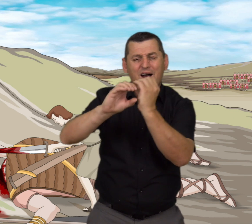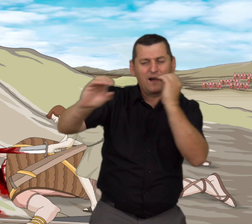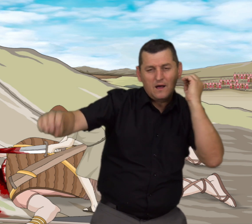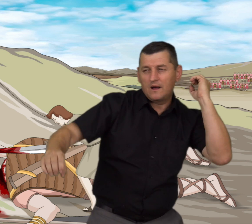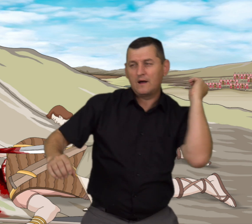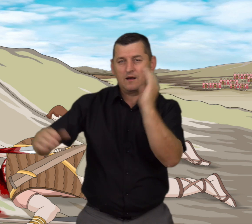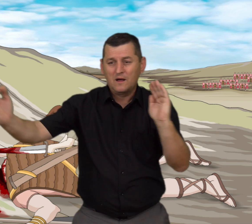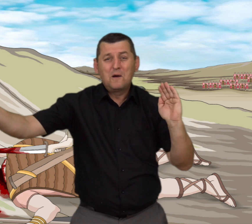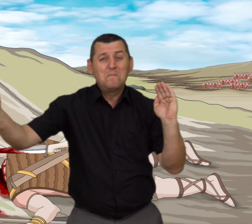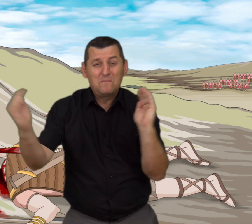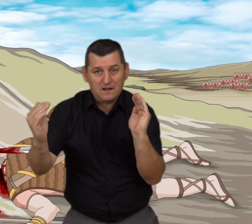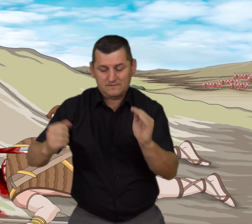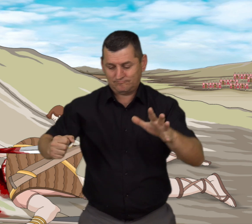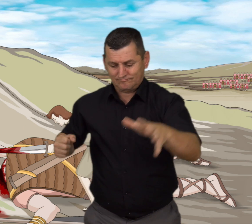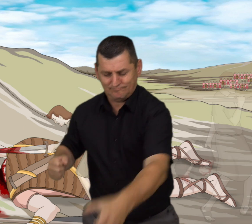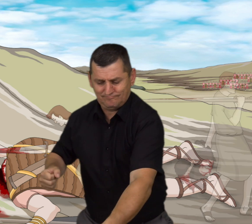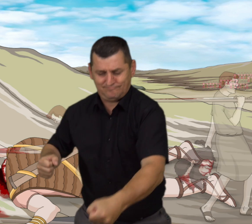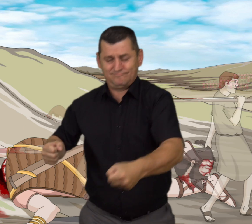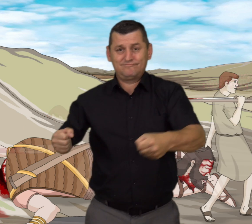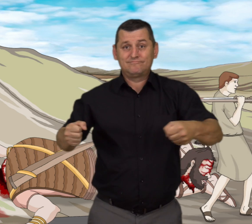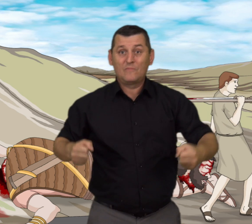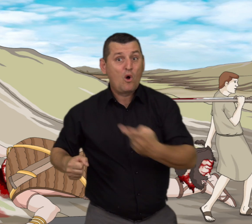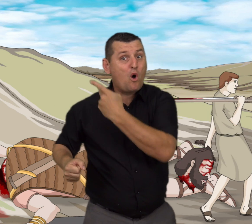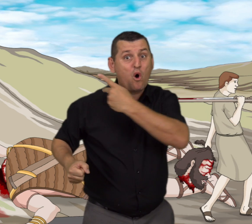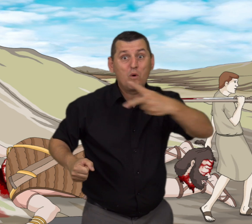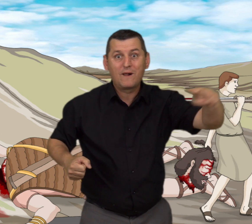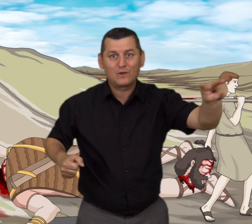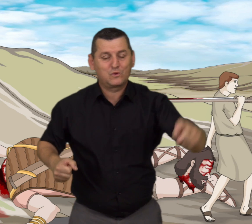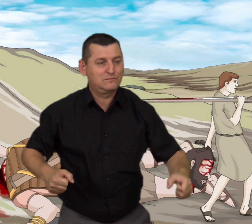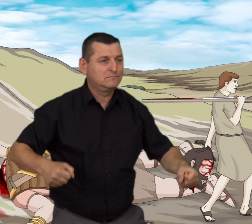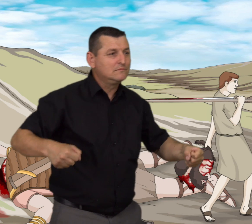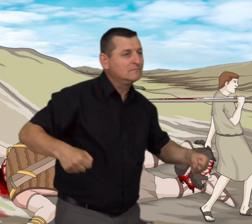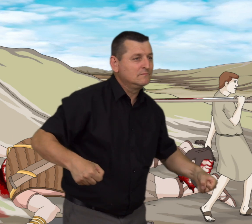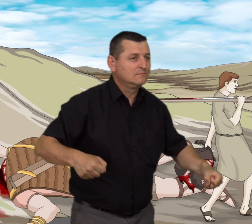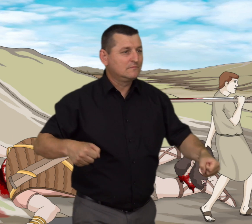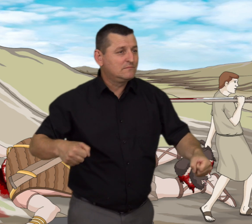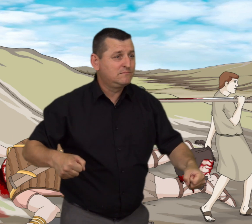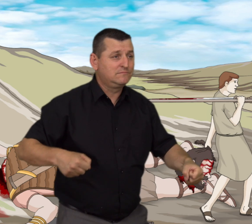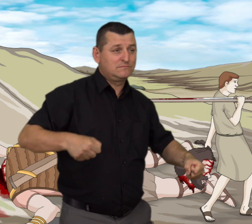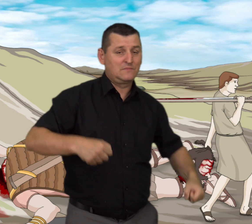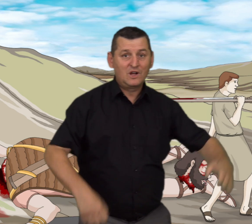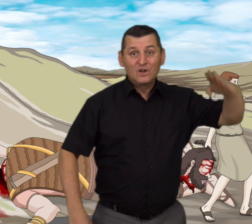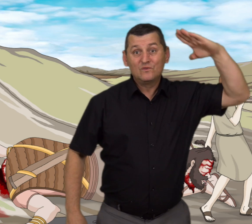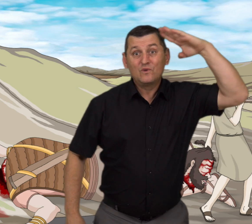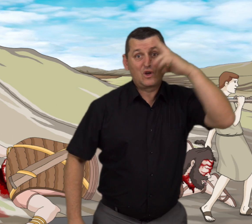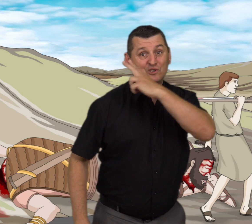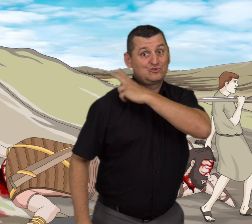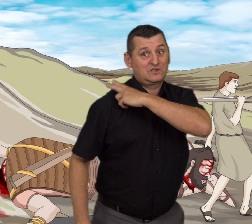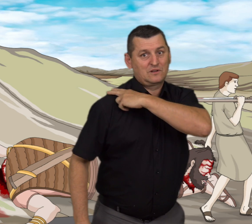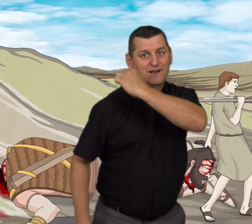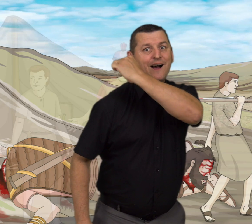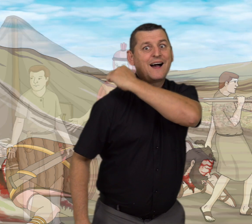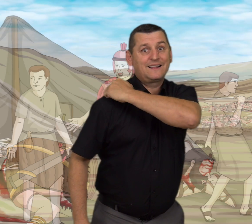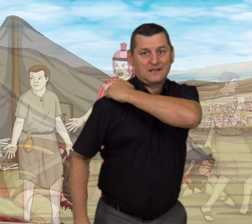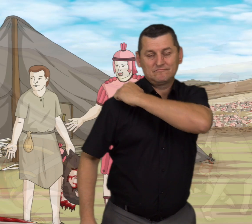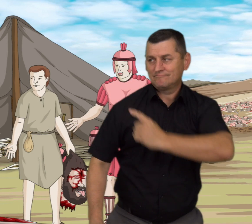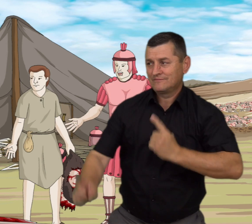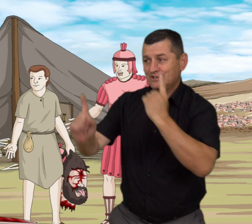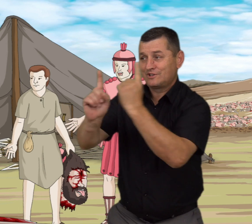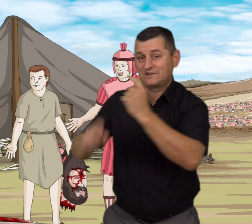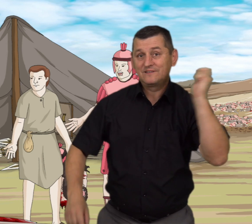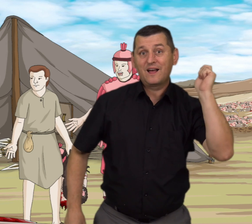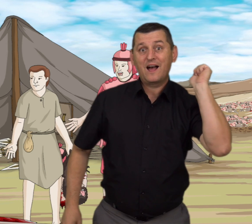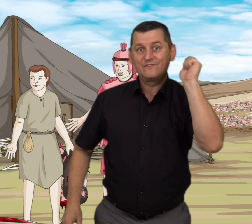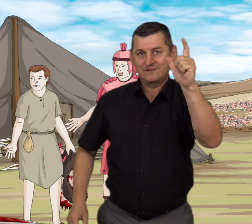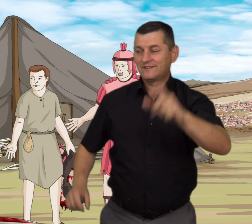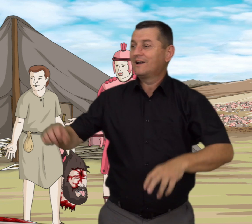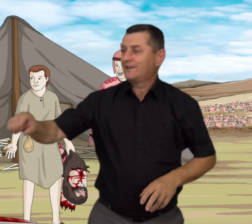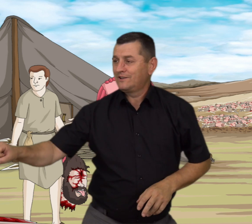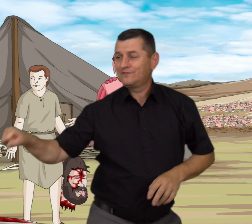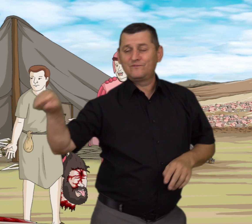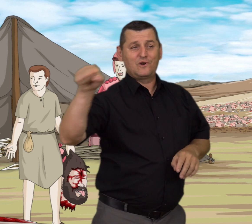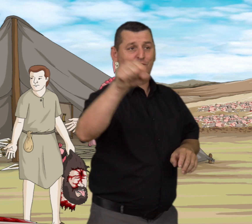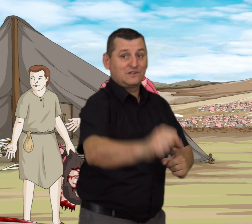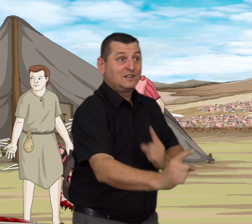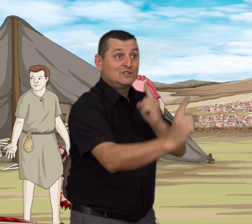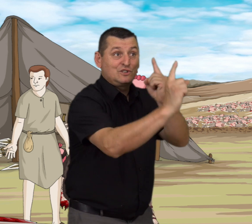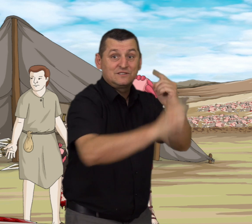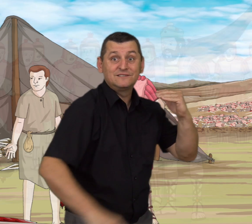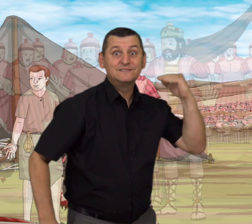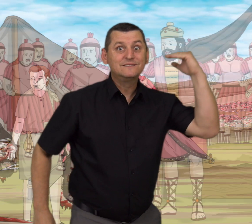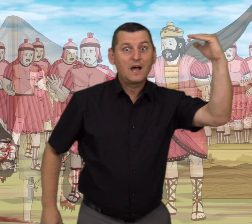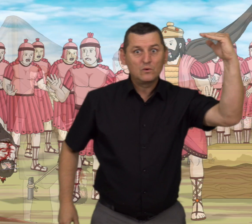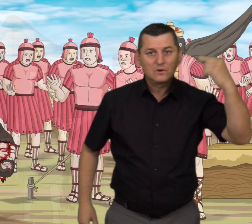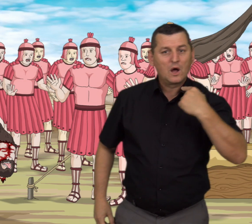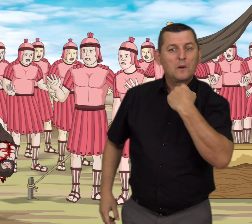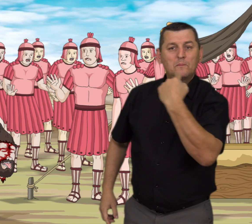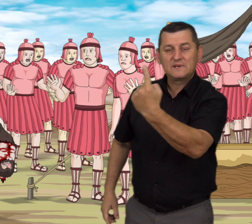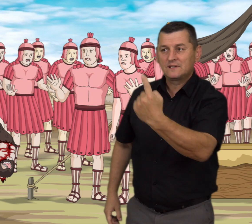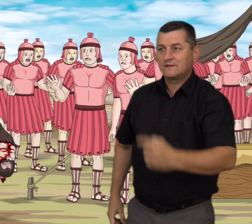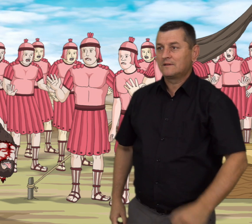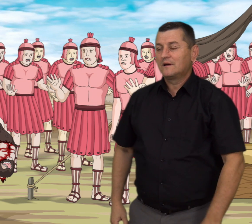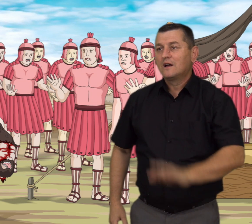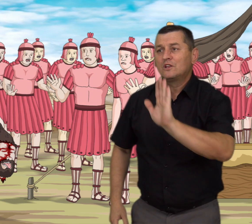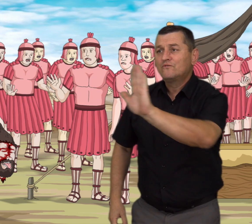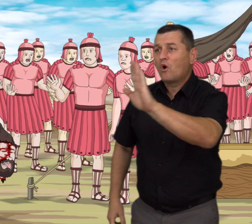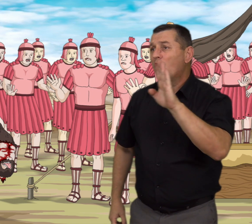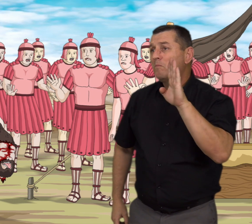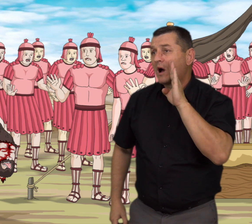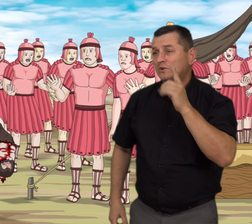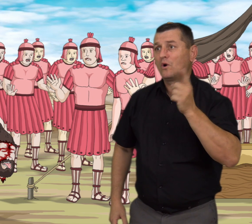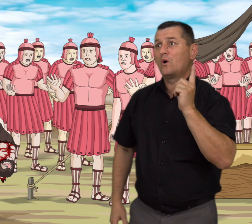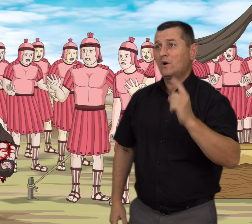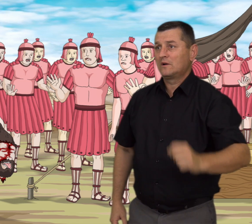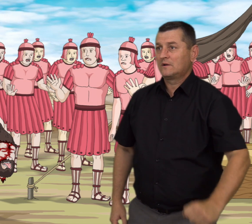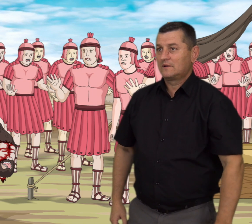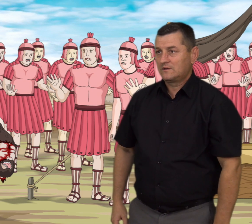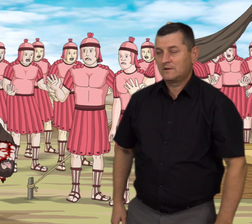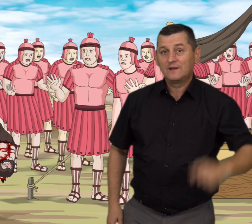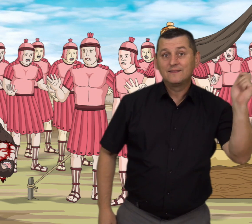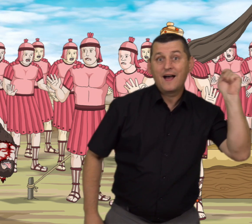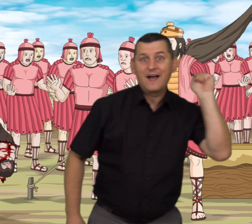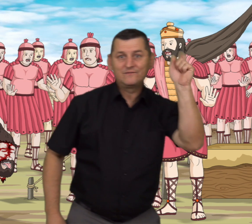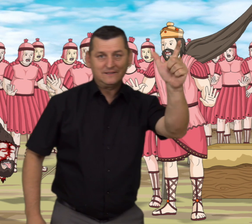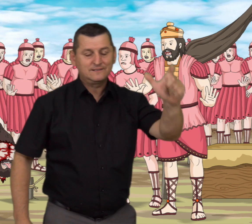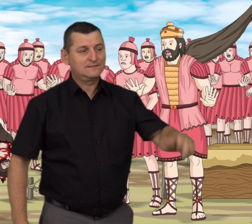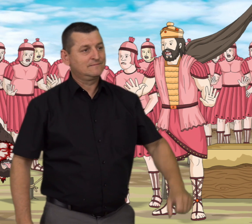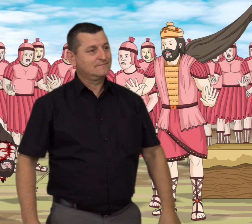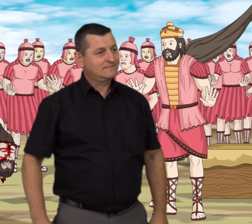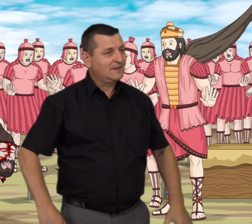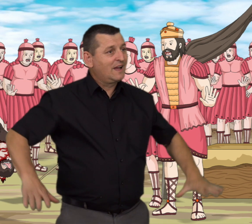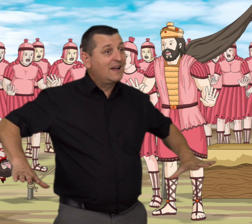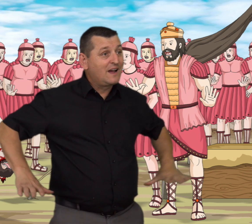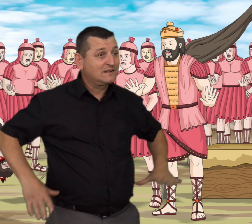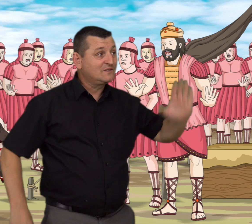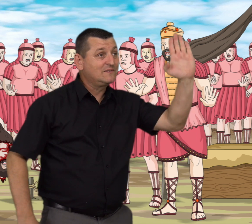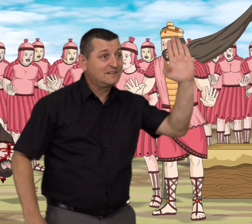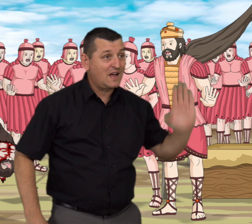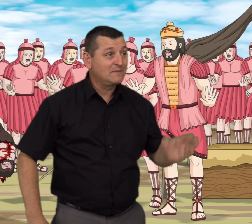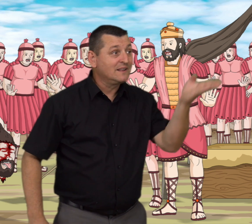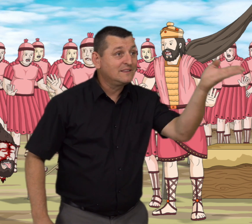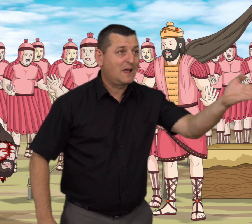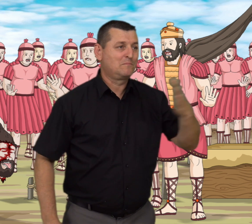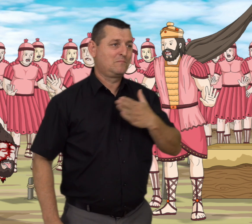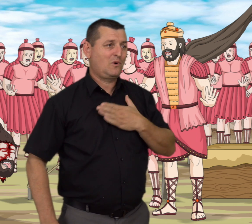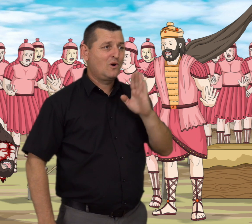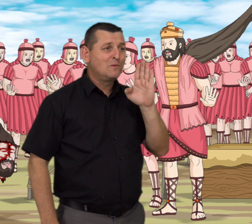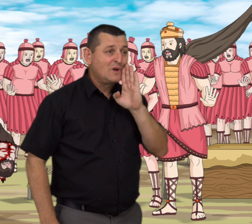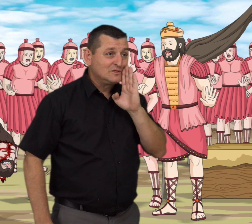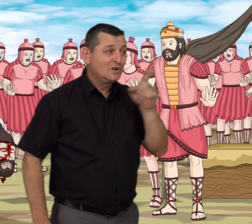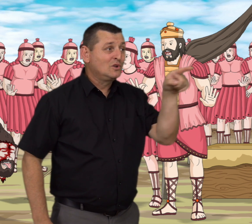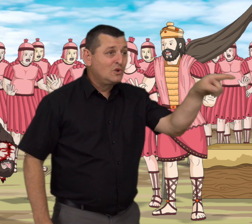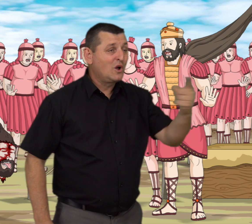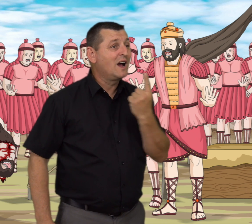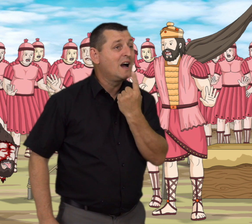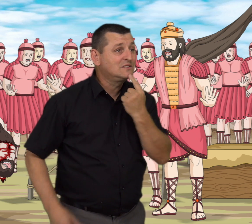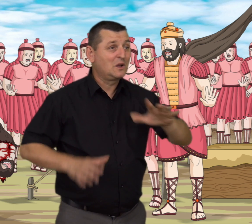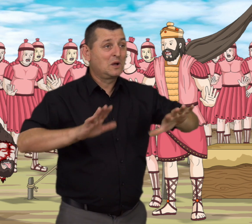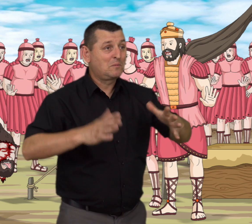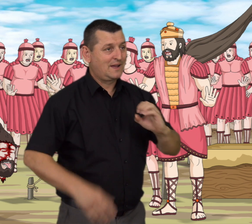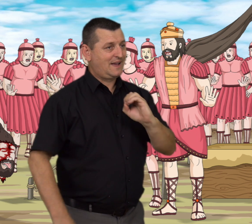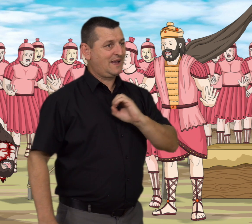David took the head of the Philistine and brought it to Jerusalem, and he put Goliath’s weapons in his own tent. As Saul had watched David going out to confront the Philistine, he said to Abner the commander of the army, “Abner, whose son is this young man?”